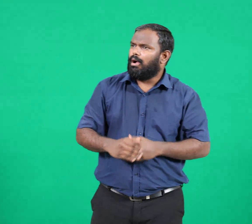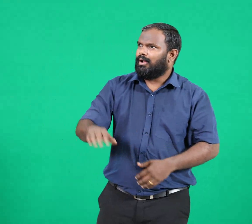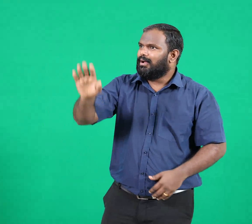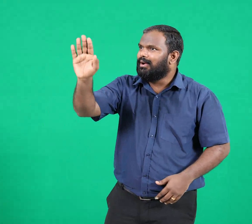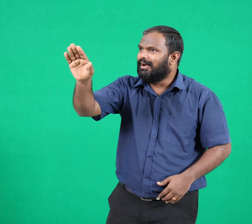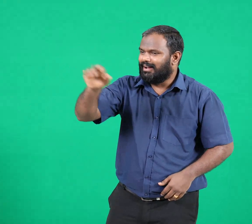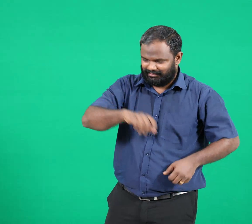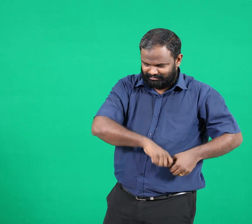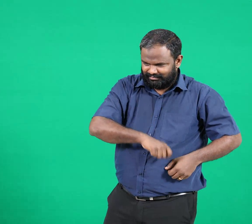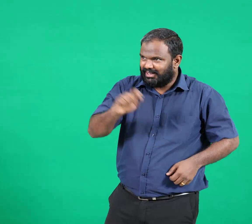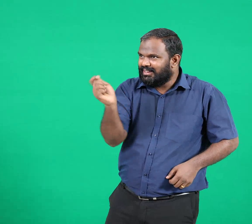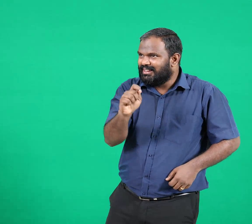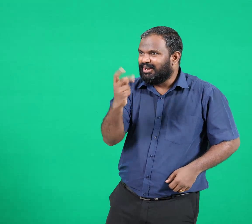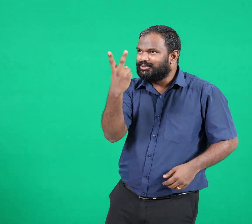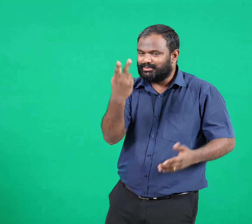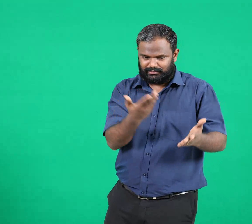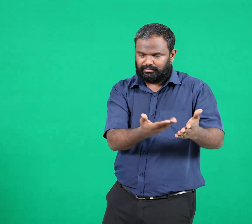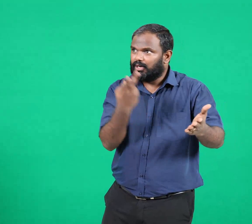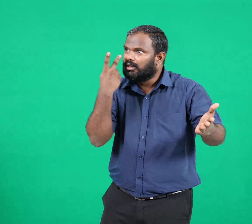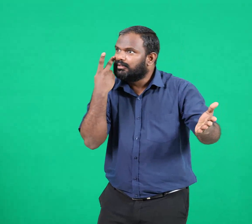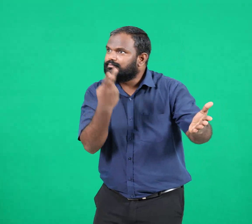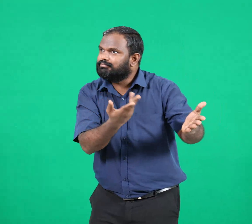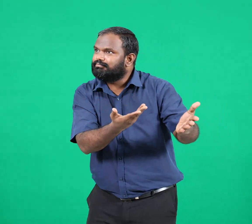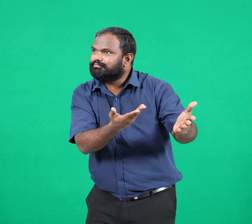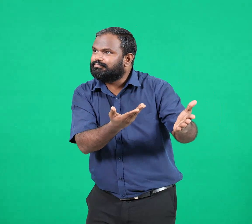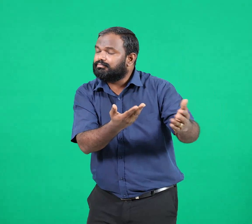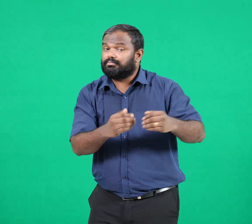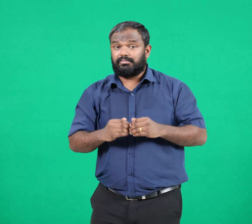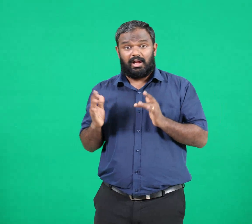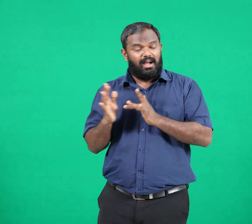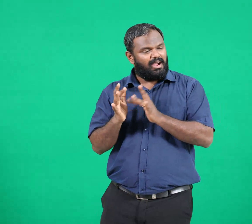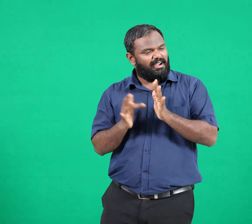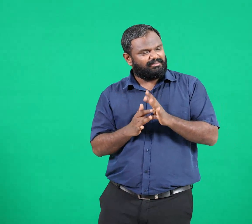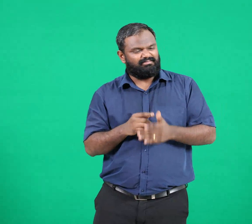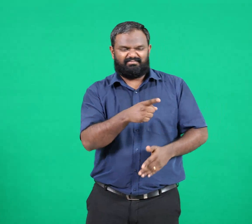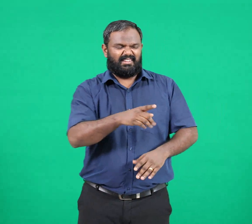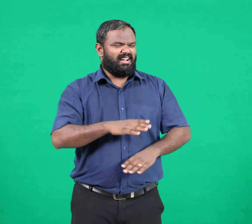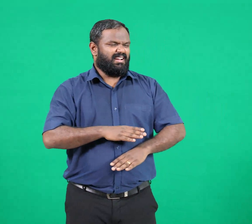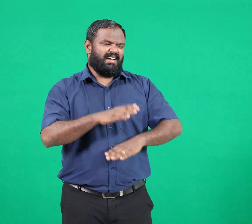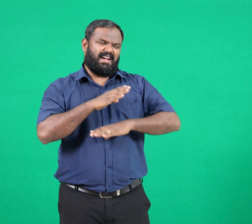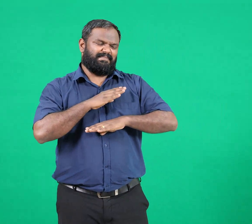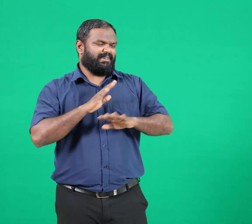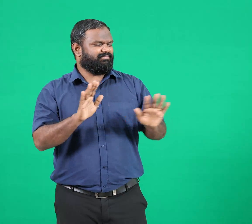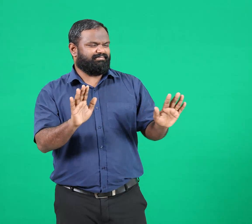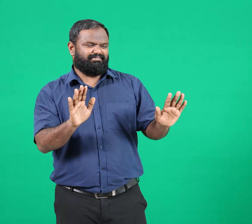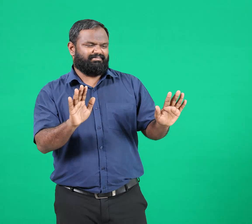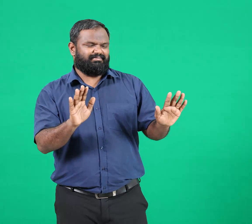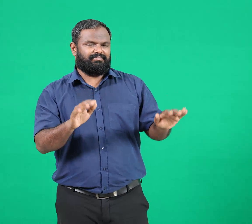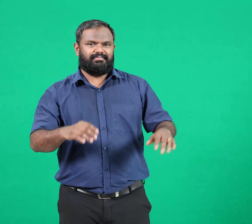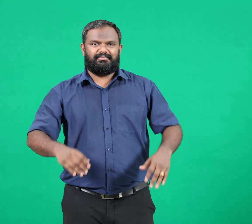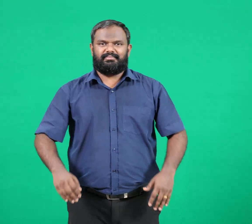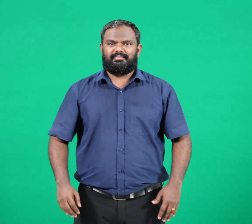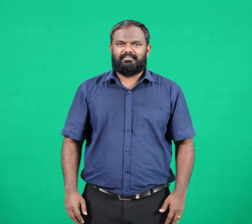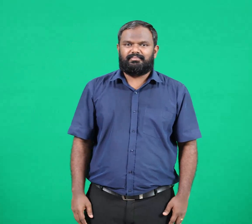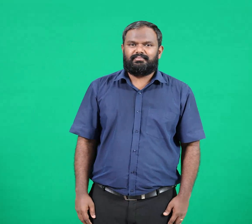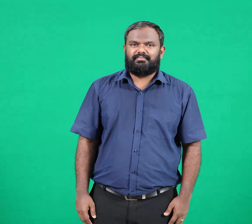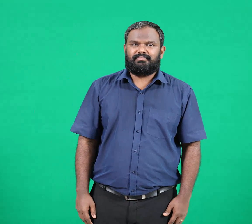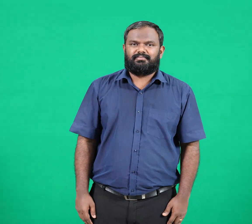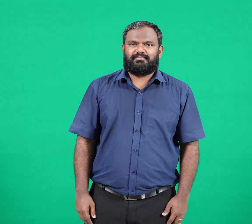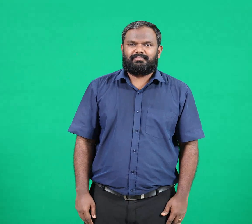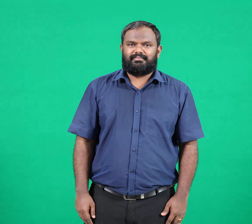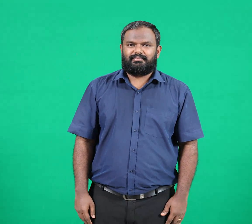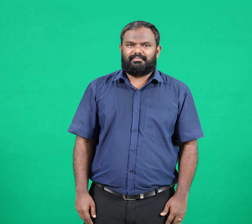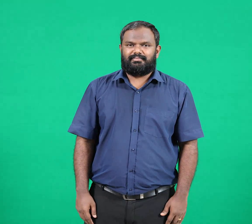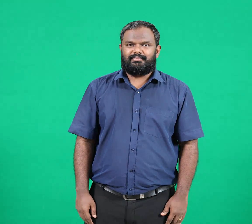"That is enough," He answered.